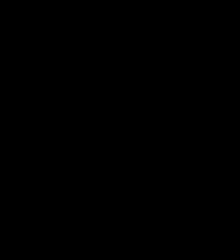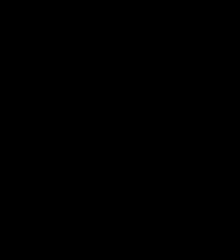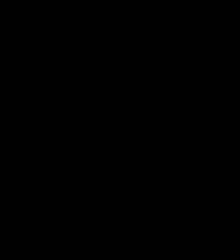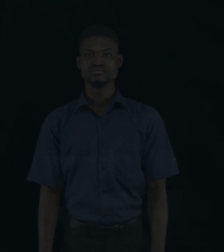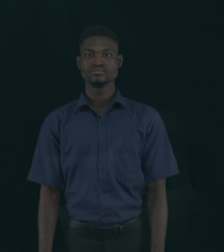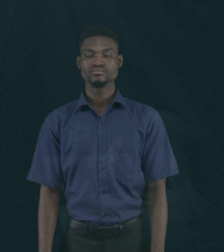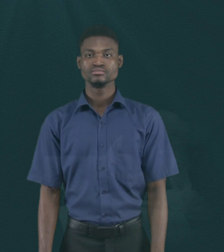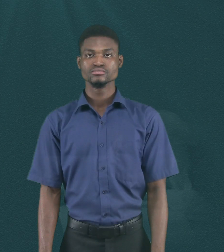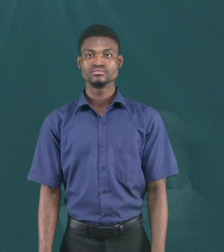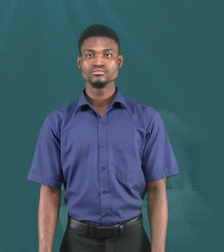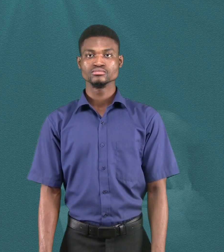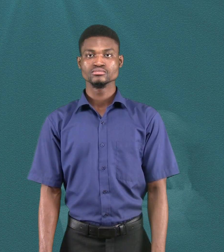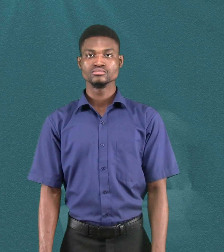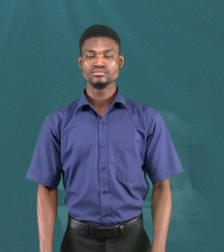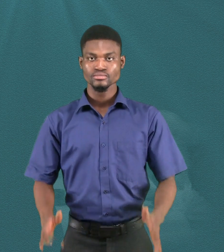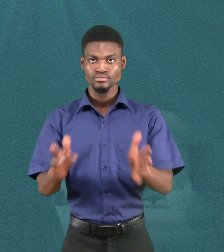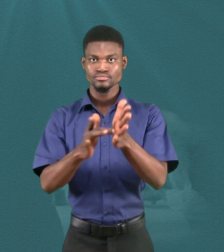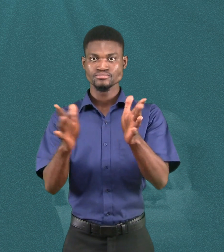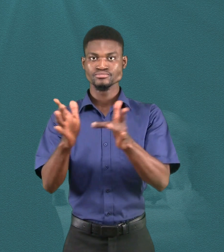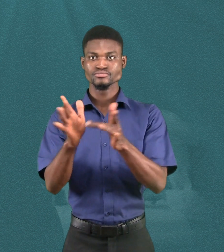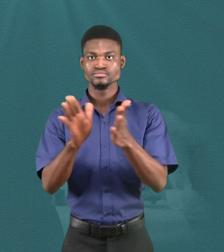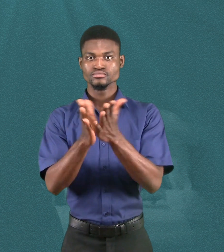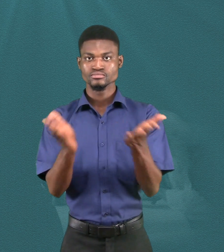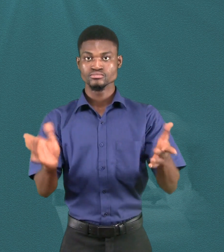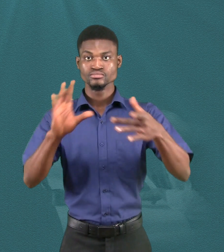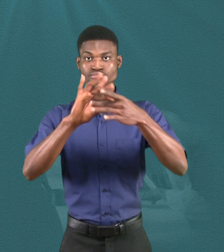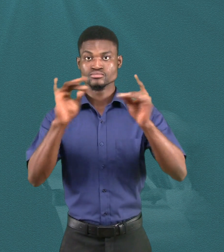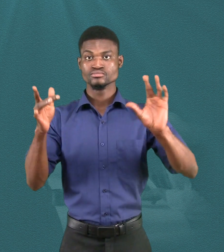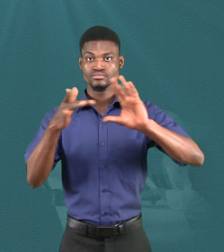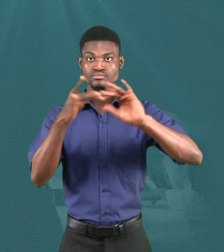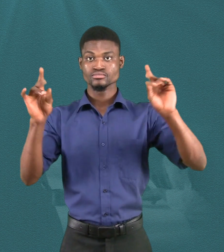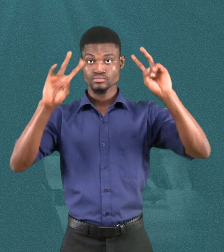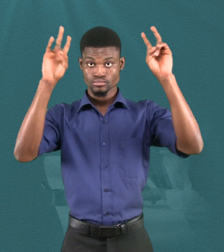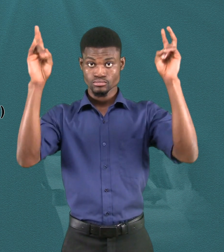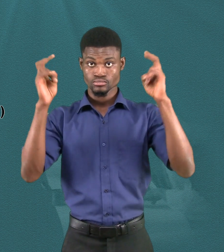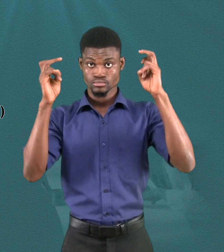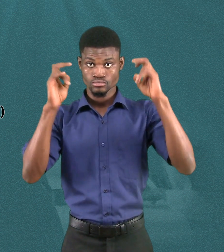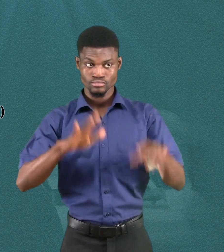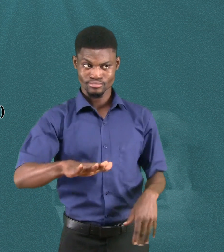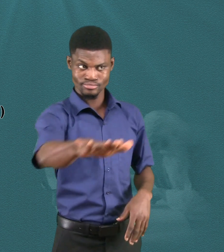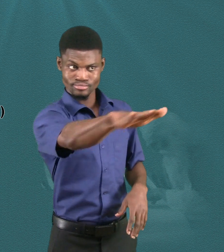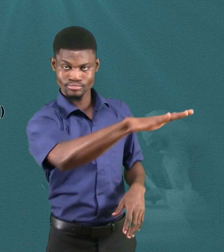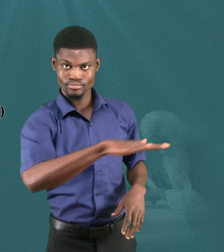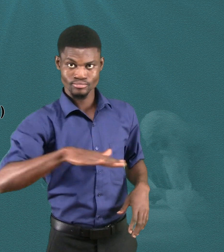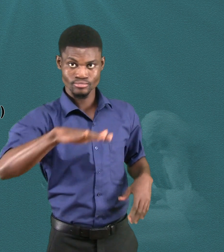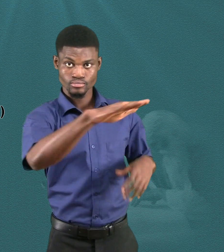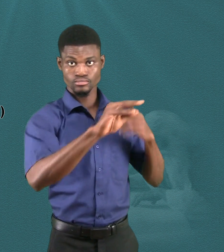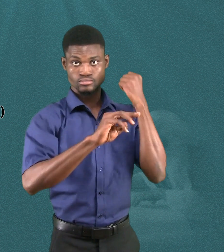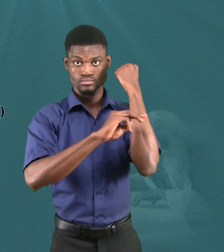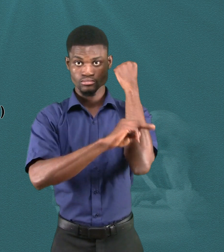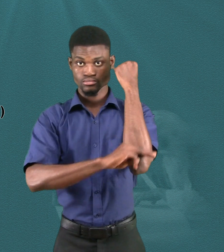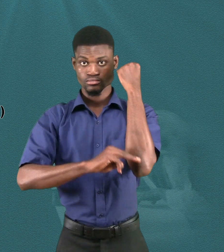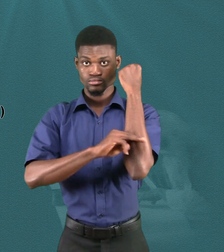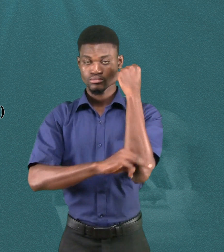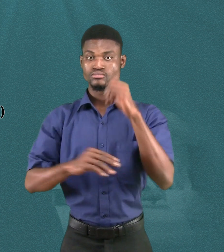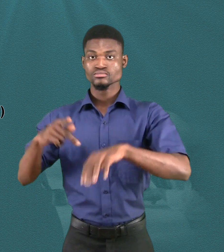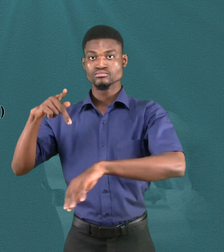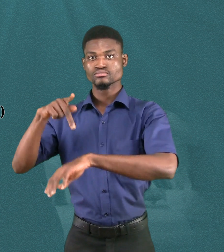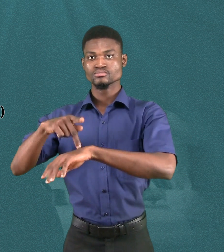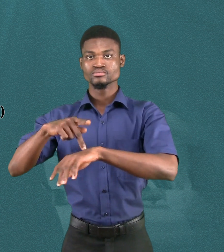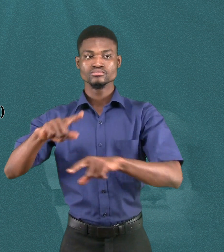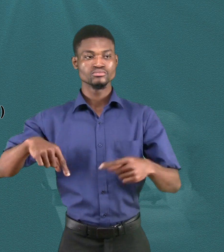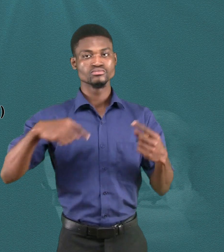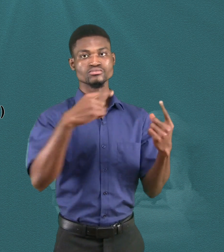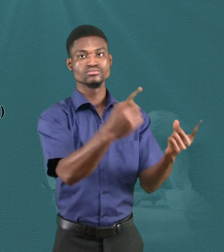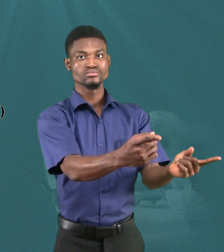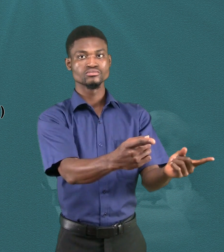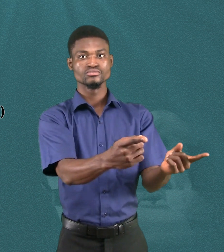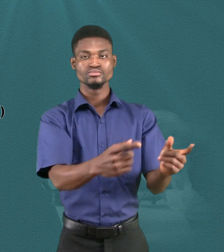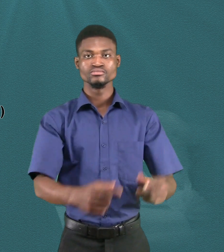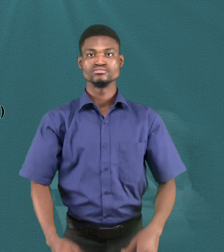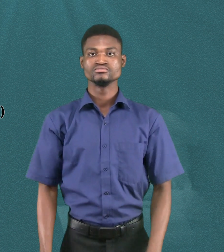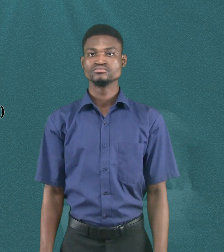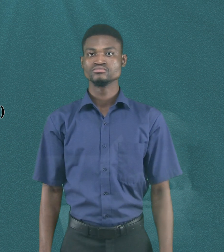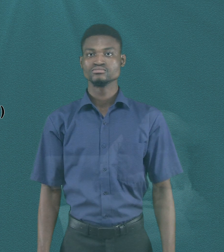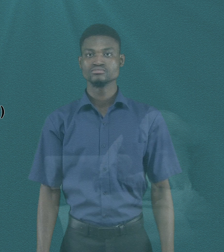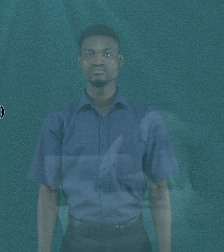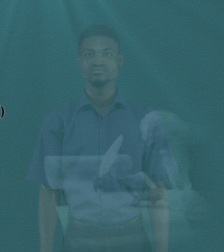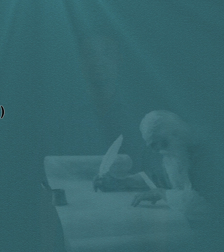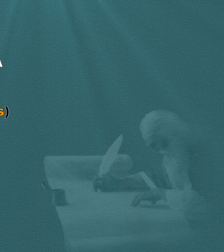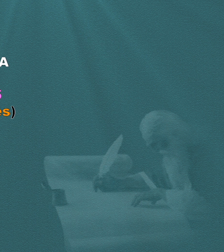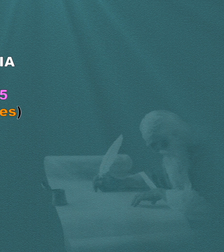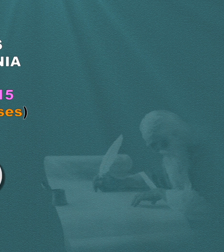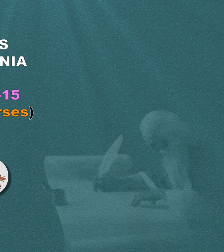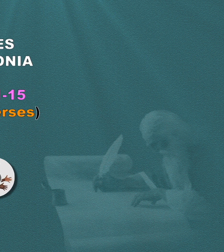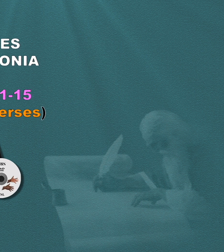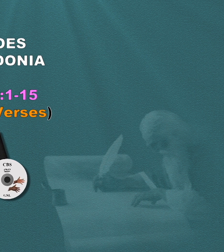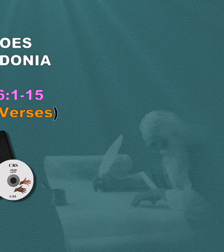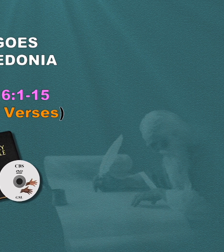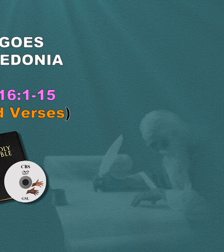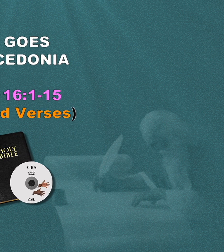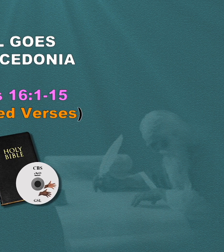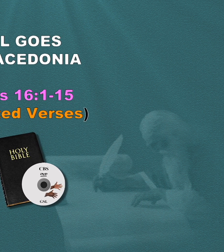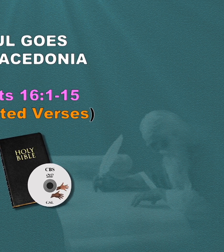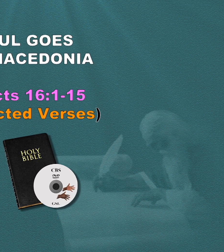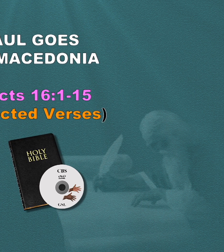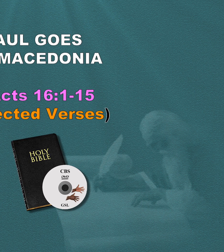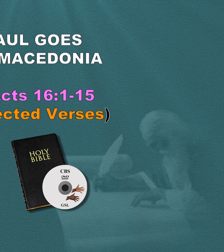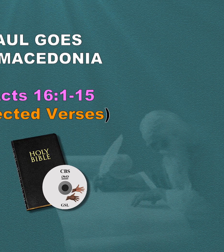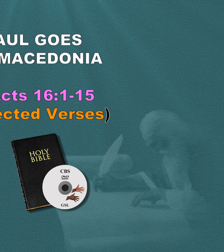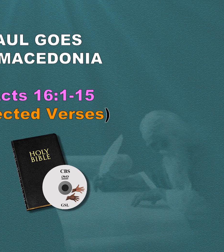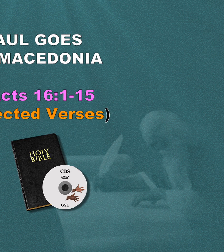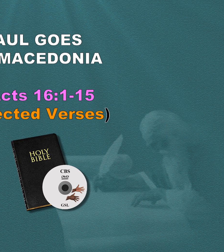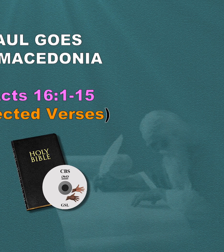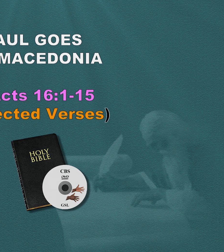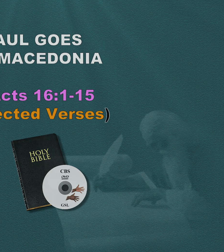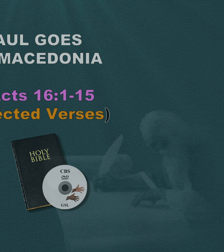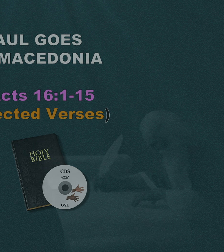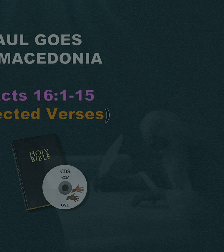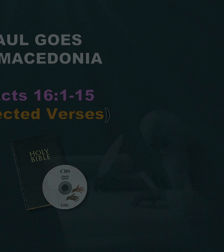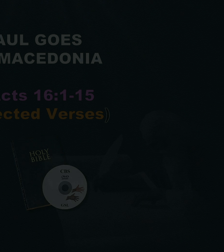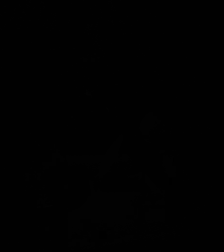Paul goes to Macedonia